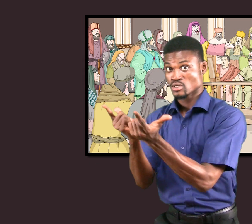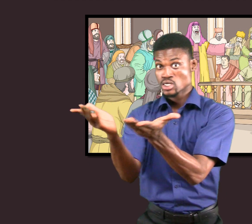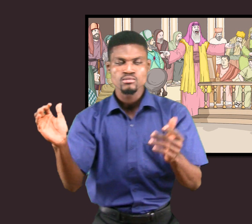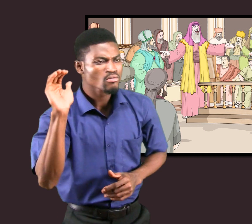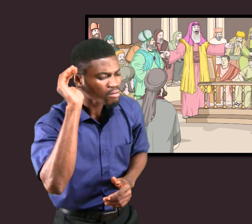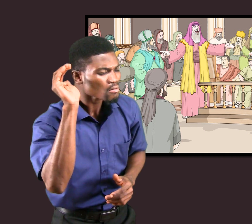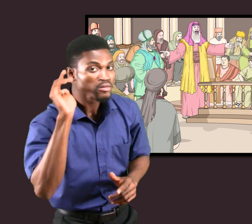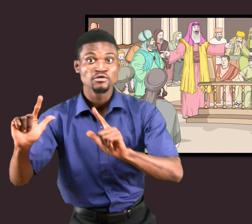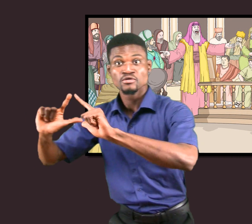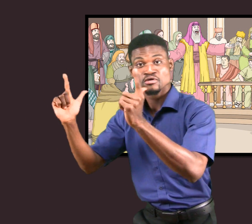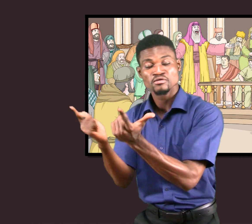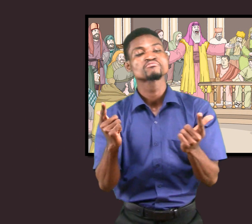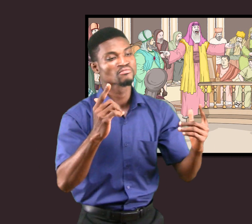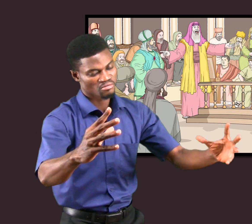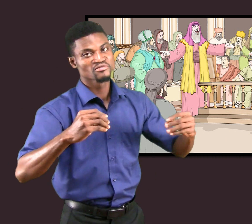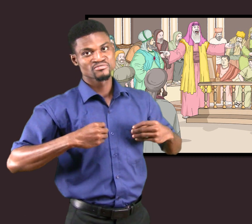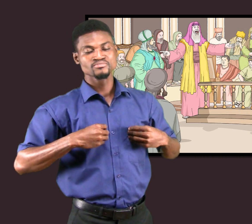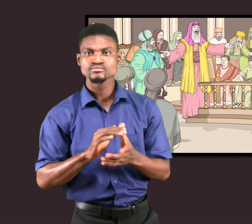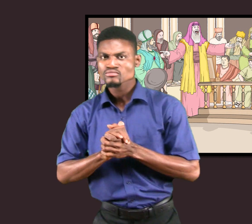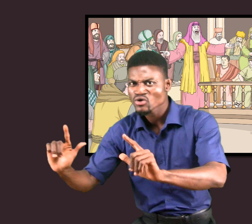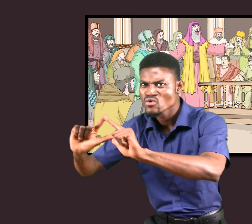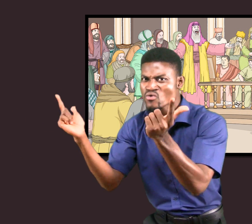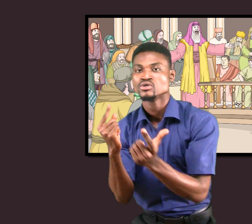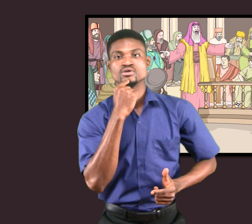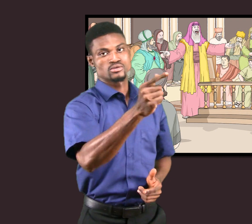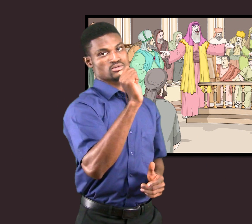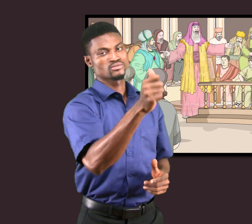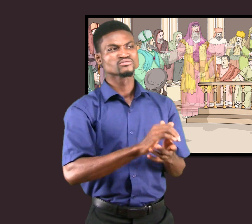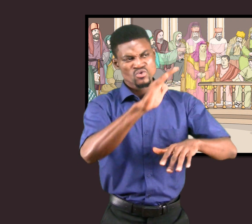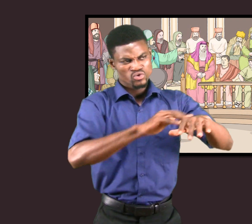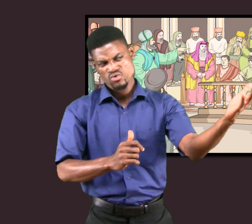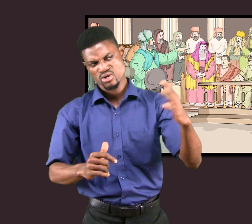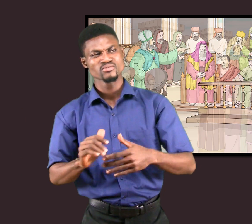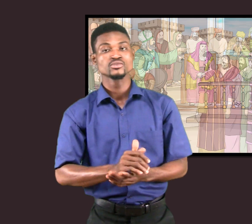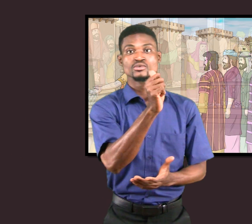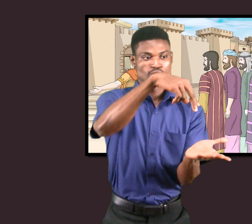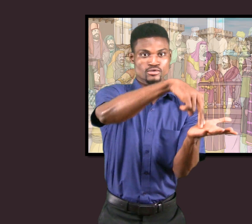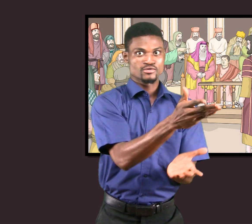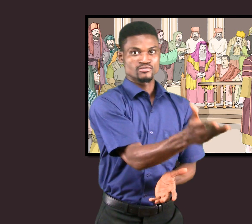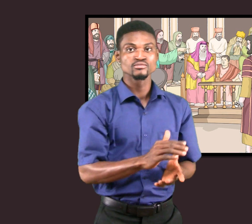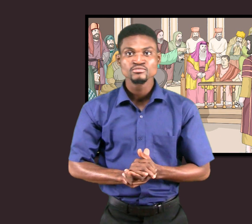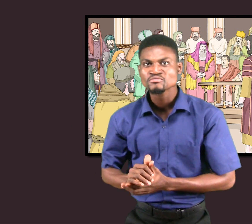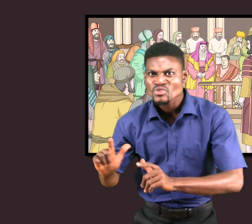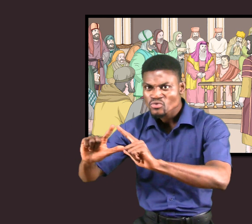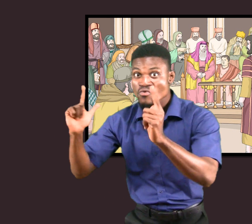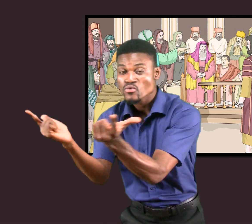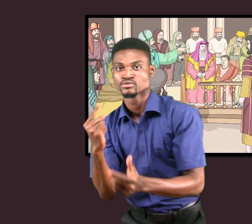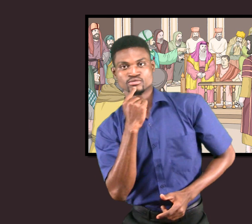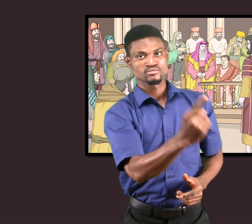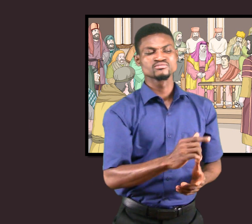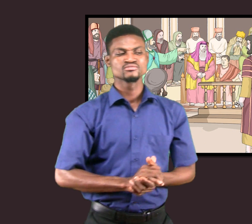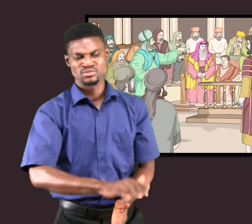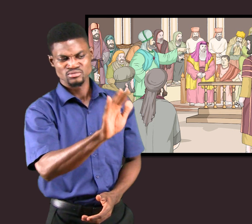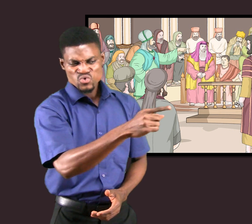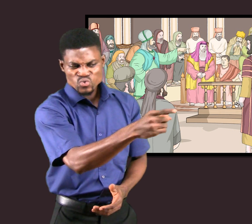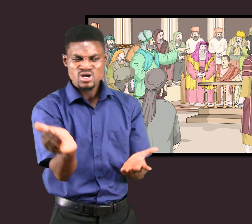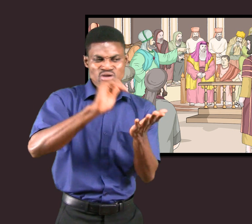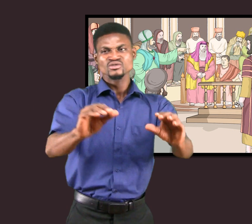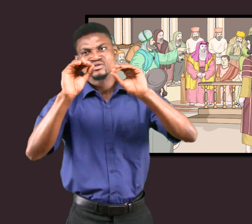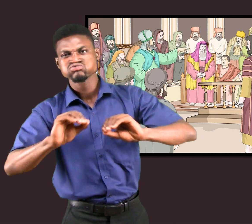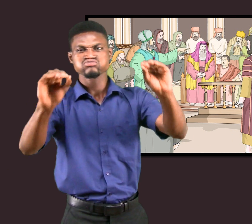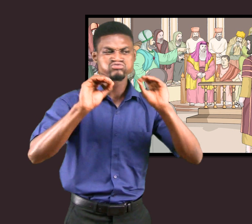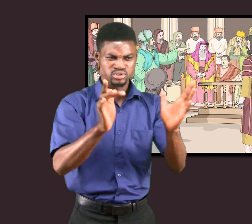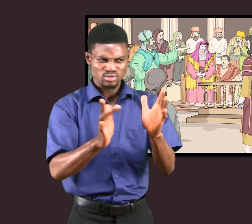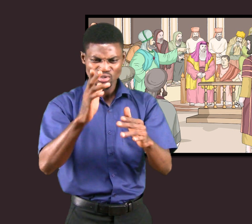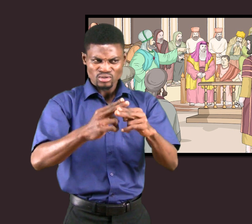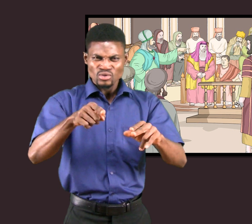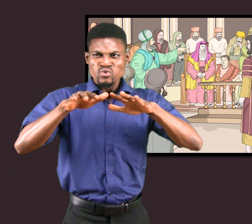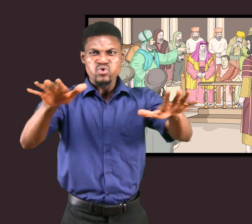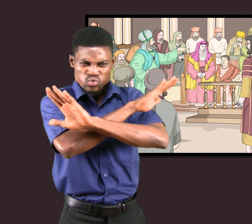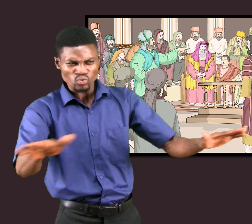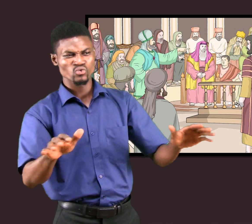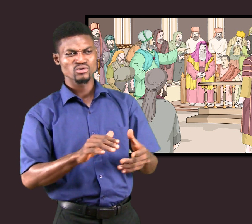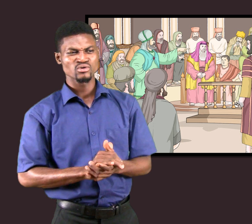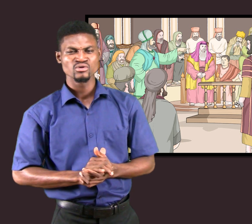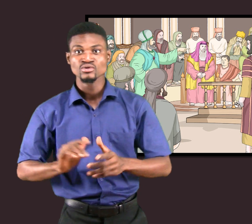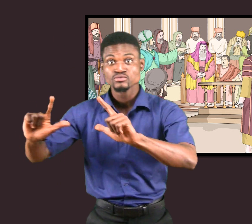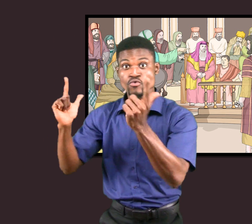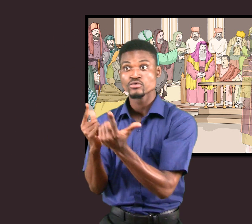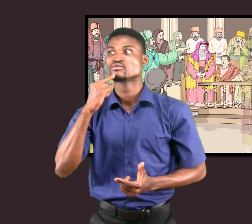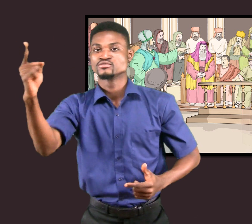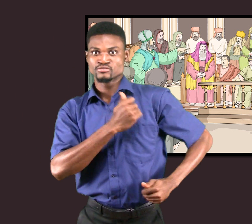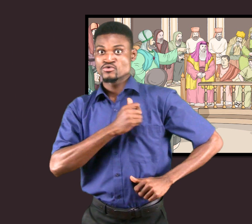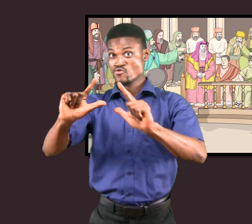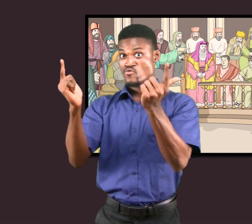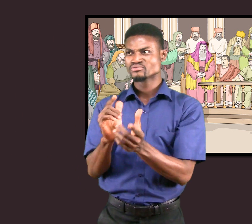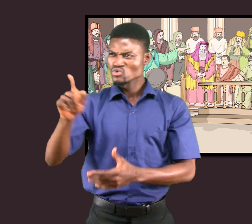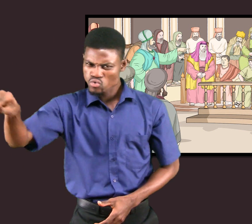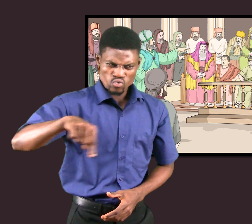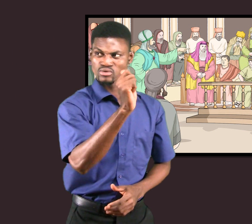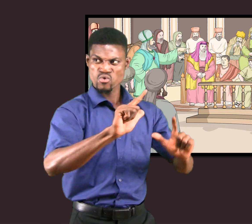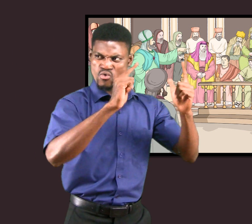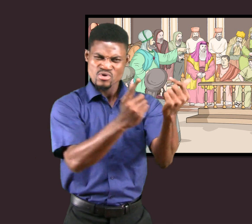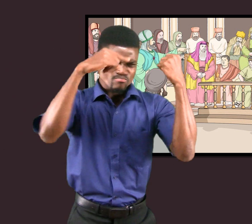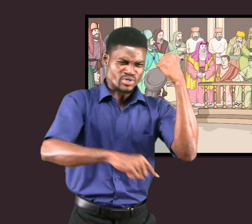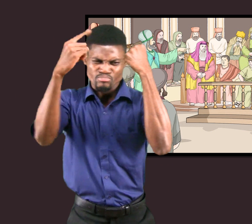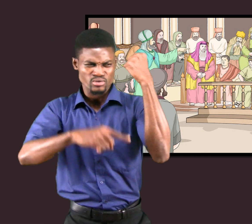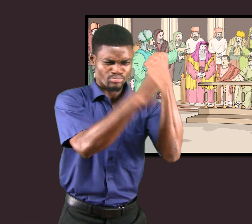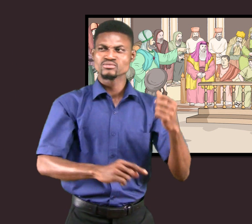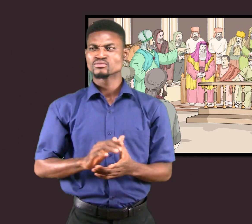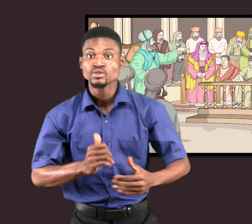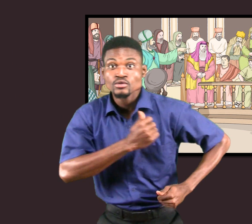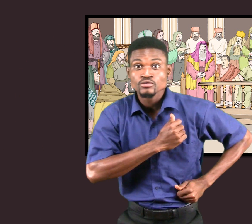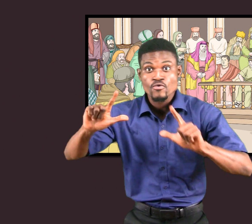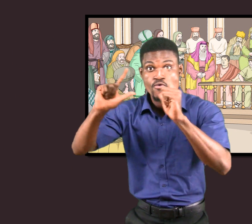But if it is from God, you will not be able to stop them. You may even find yourselves fighting against God.”